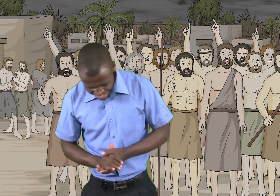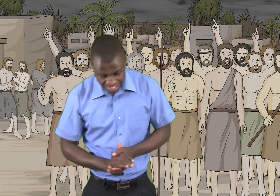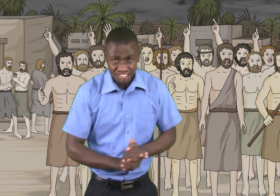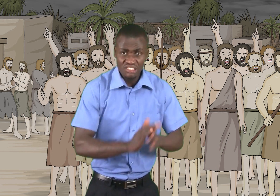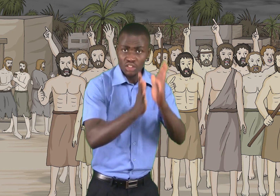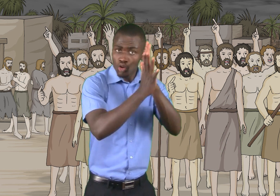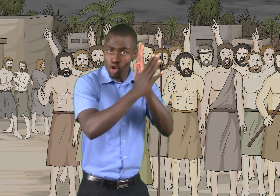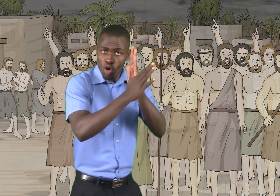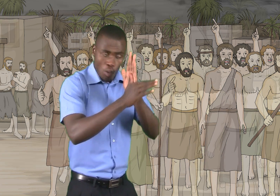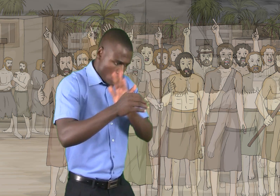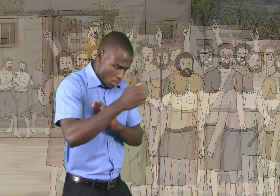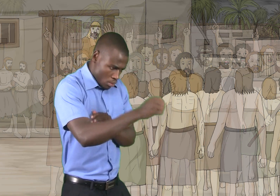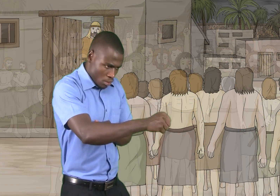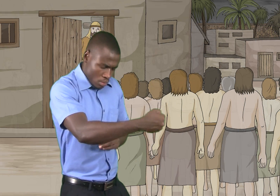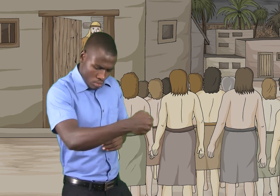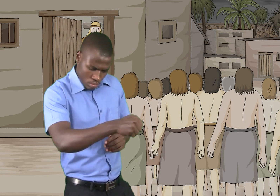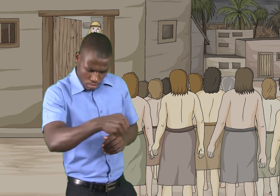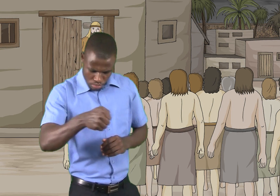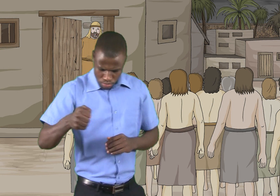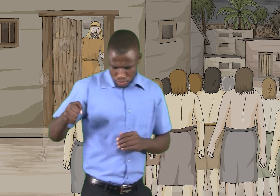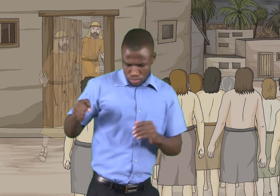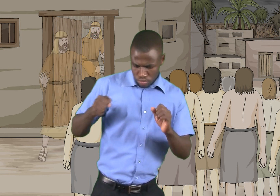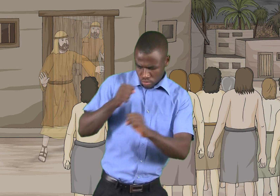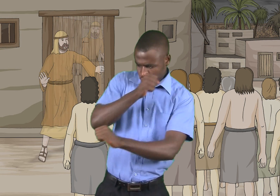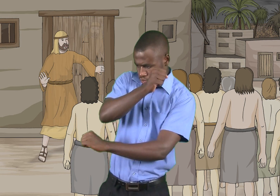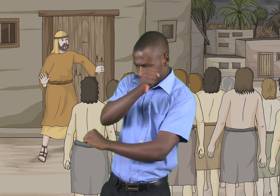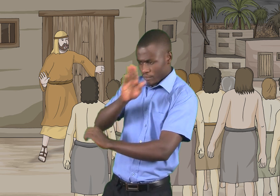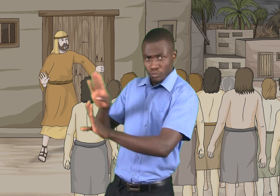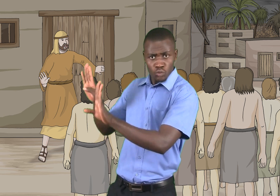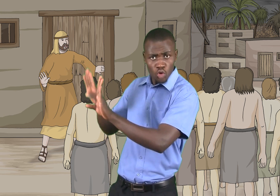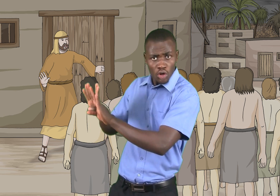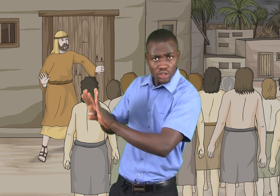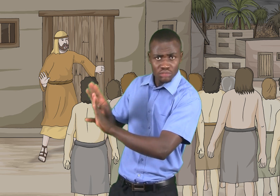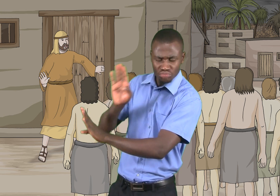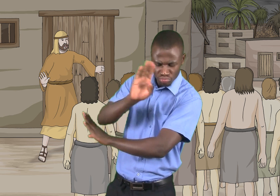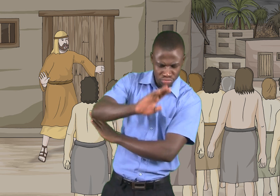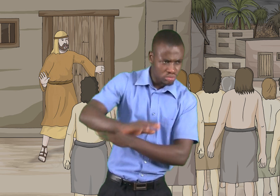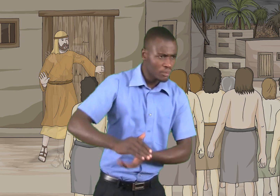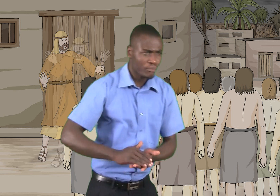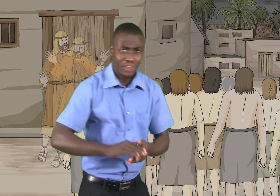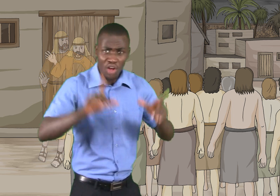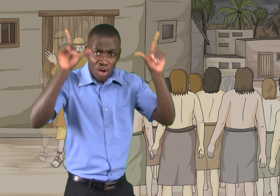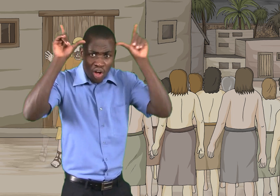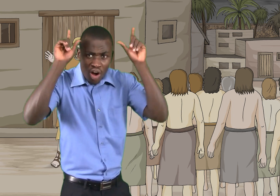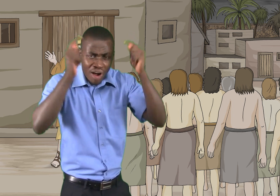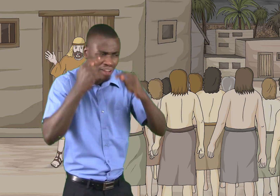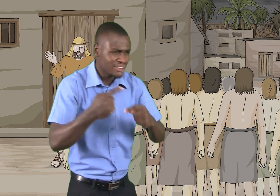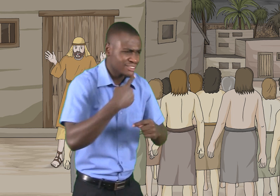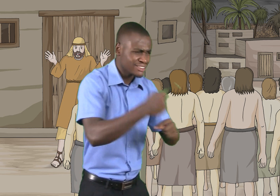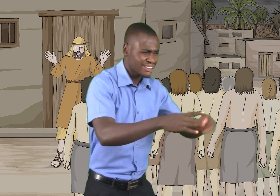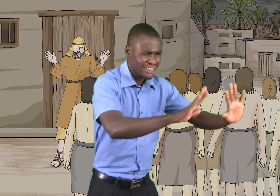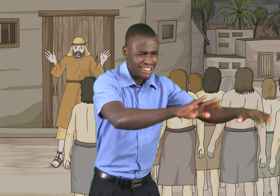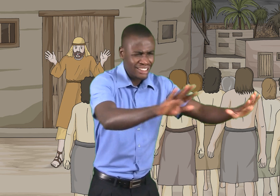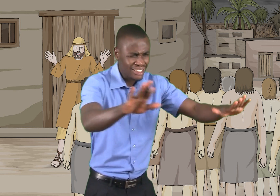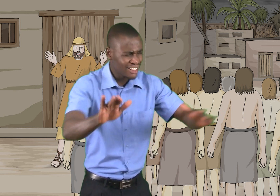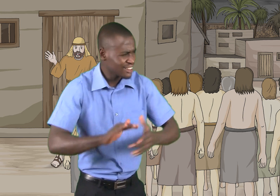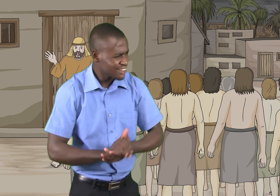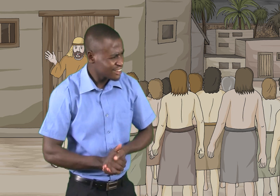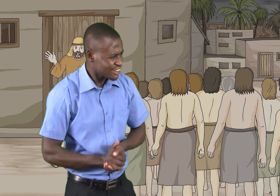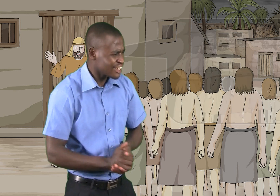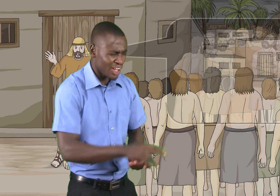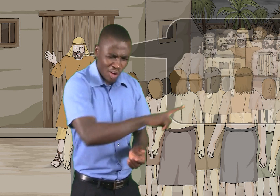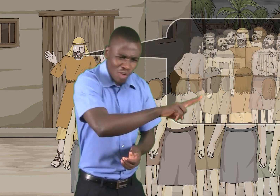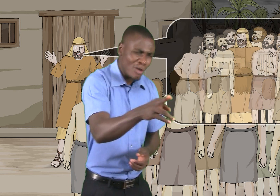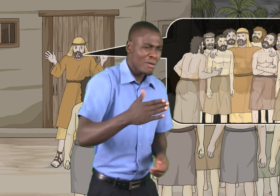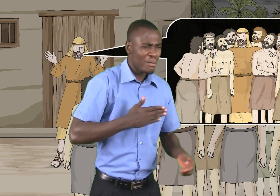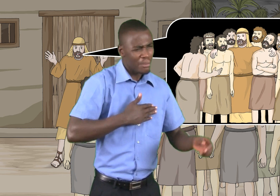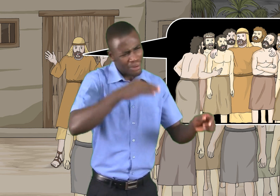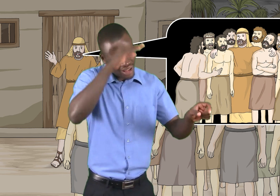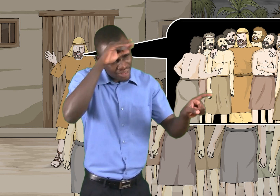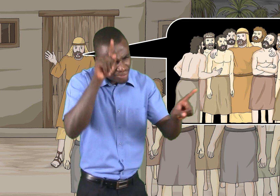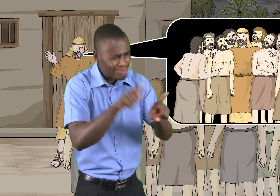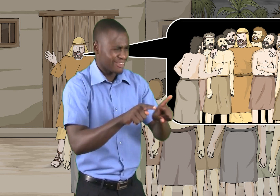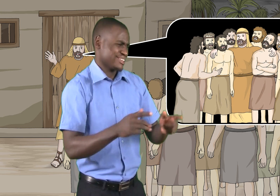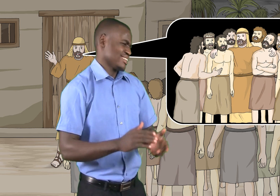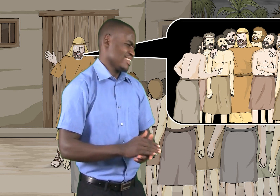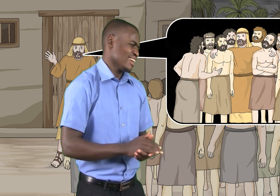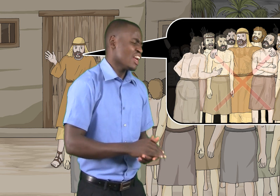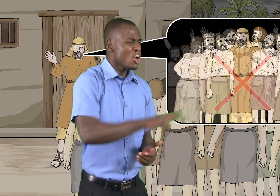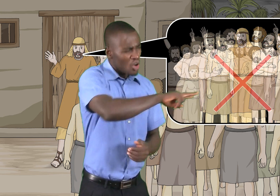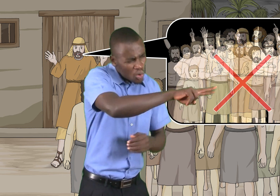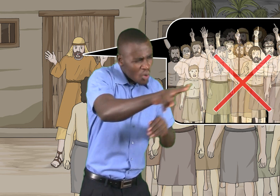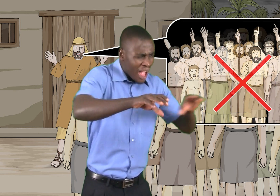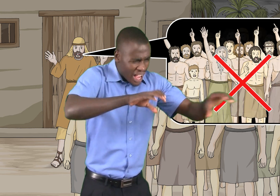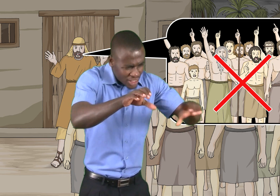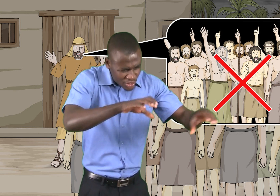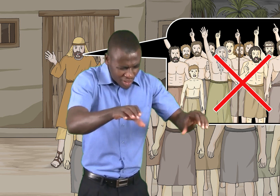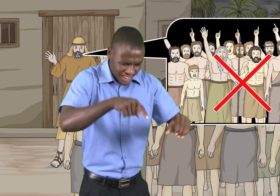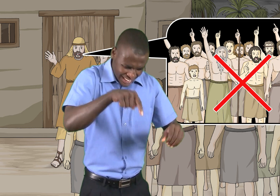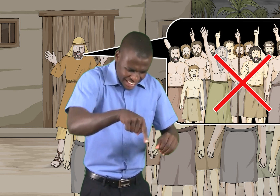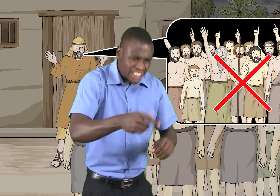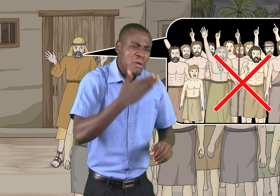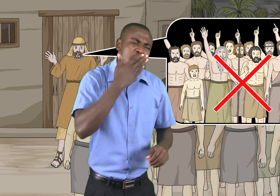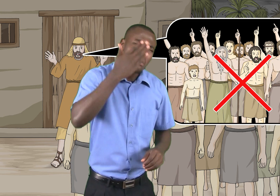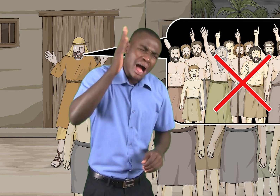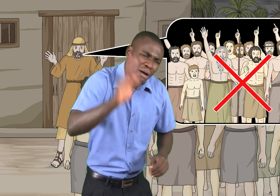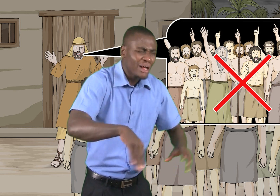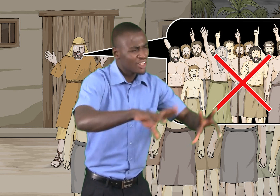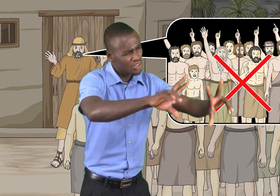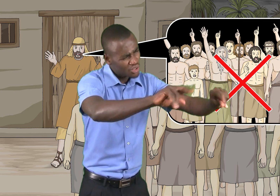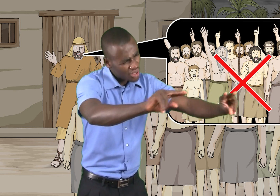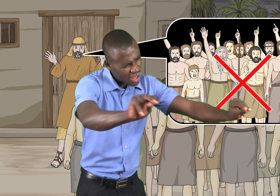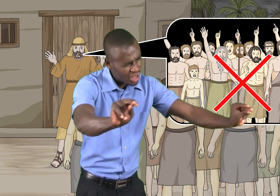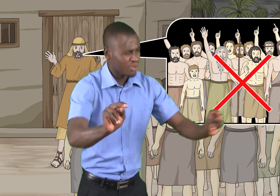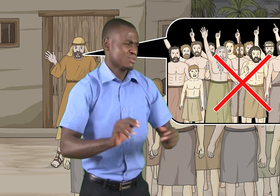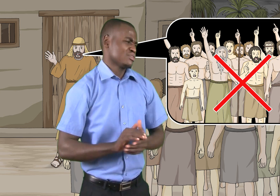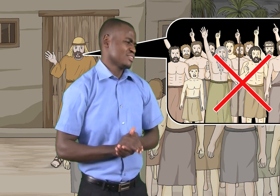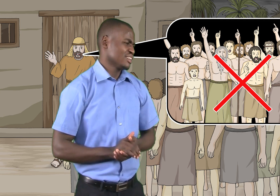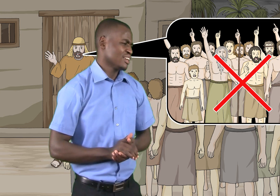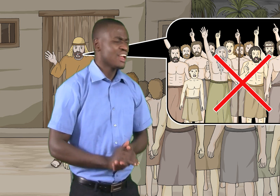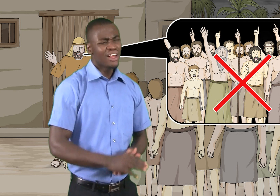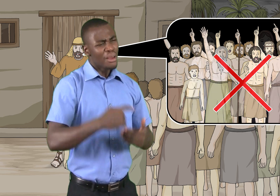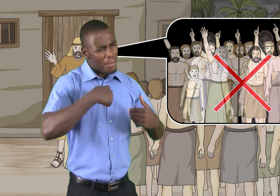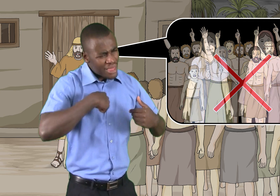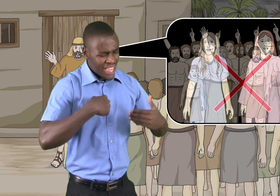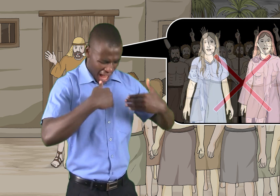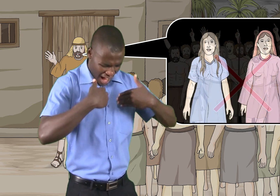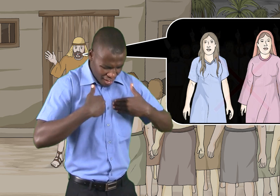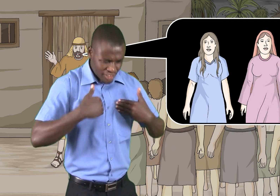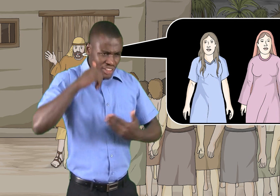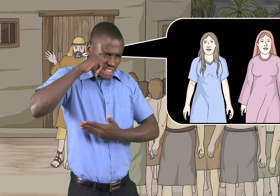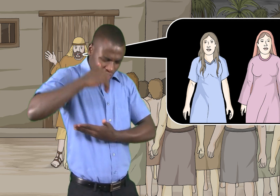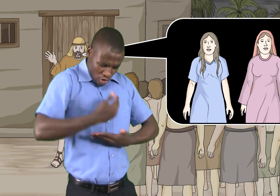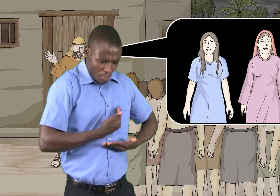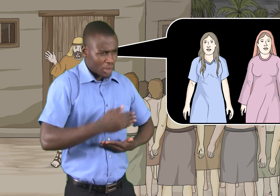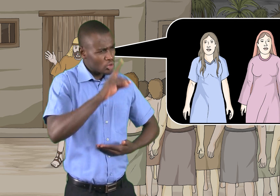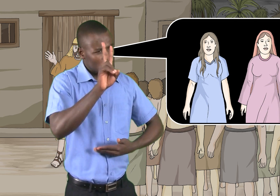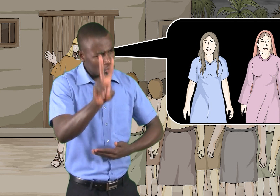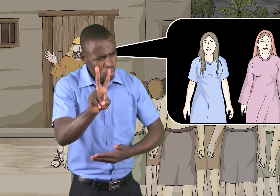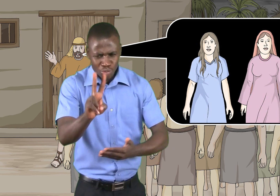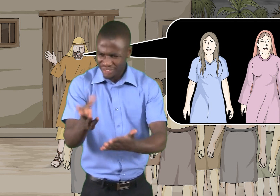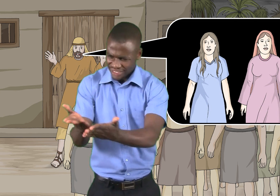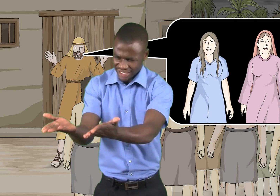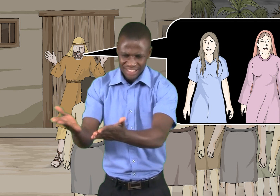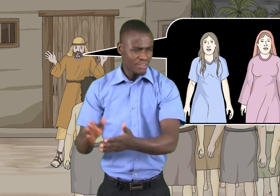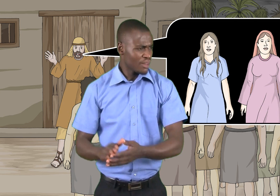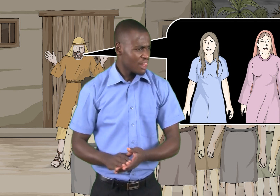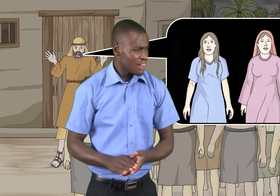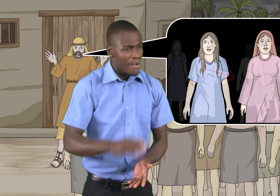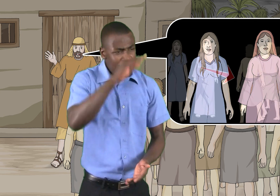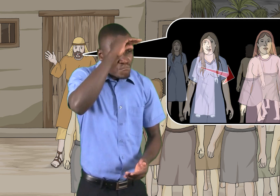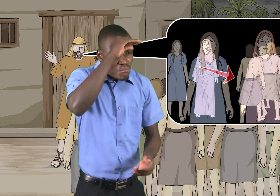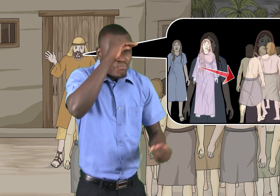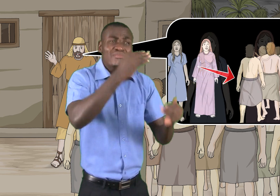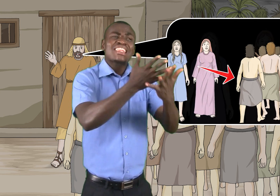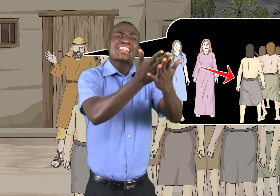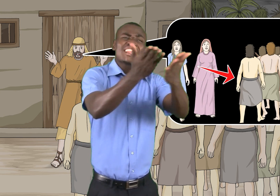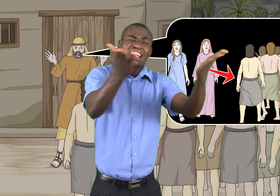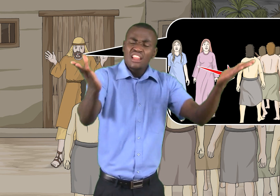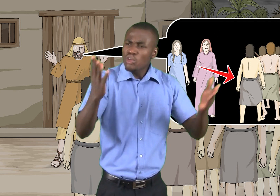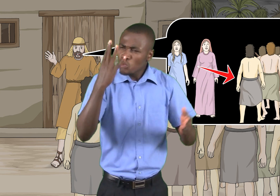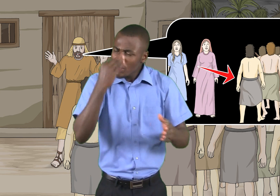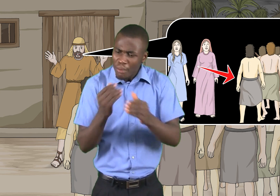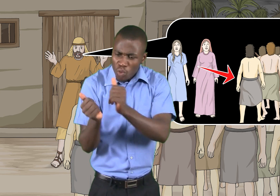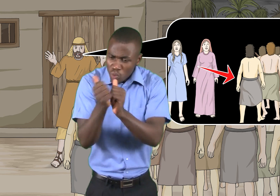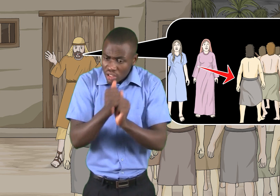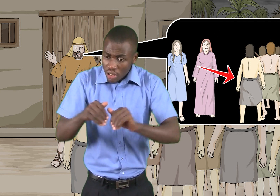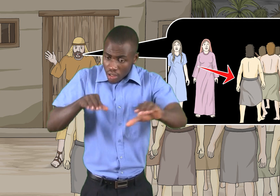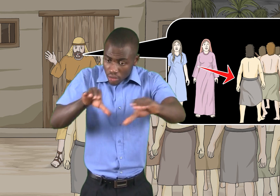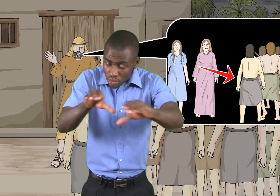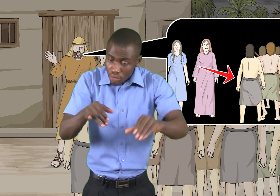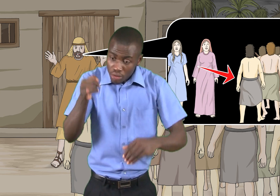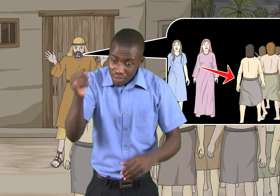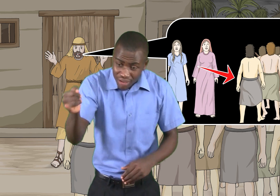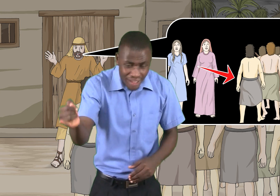Lot went outside to meet them, shutting the door behind him. “Please, my brothers,” he pleaded, “don’t do such a wicked thing! Look, I have two daughters who have never slept with a man.